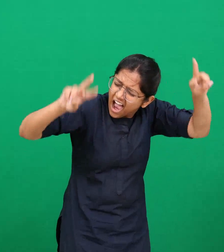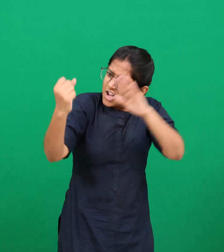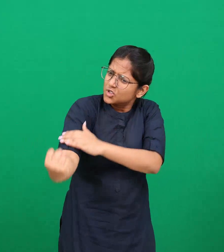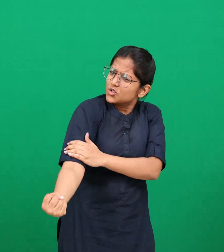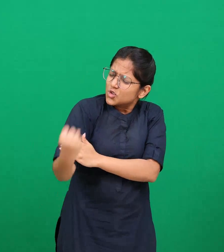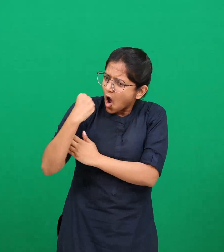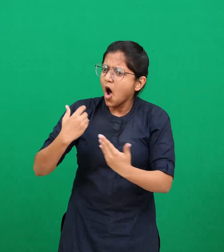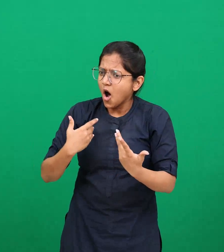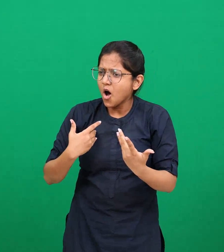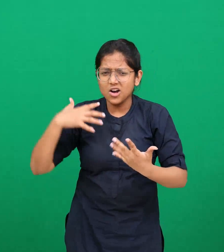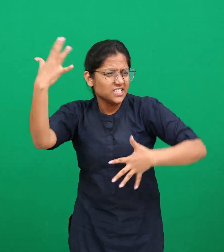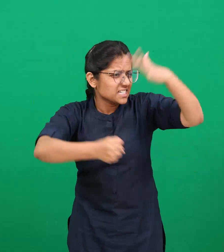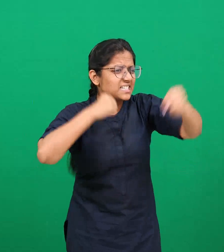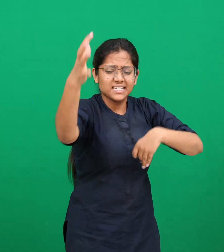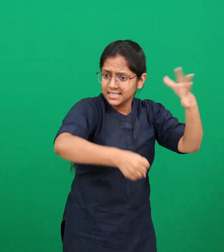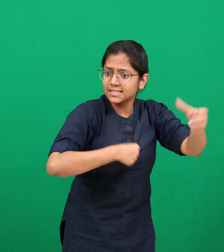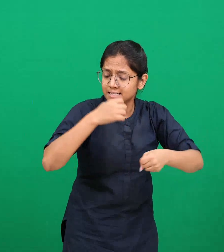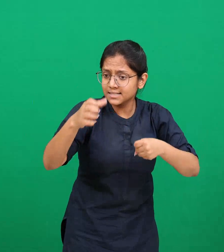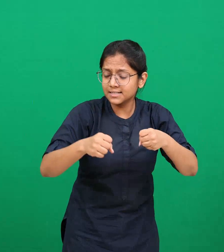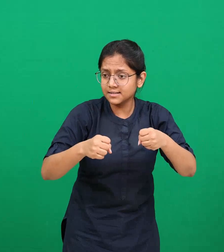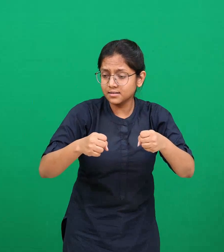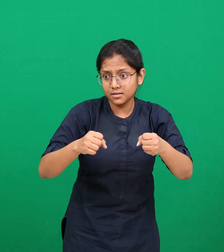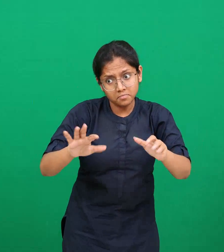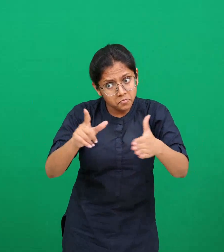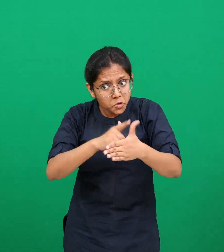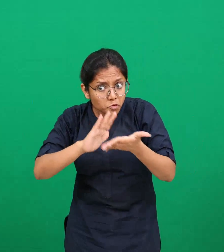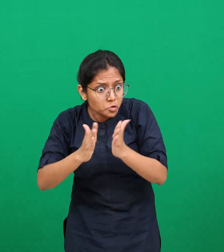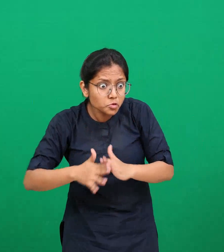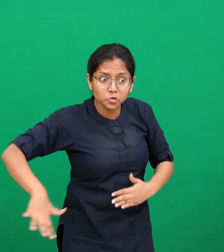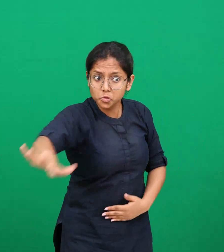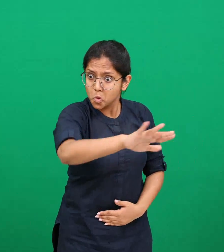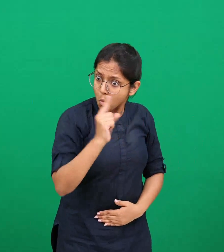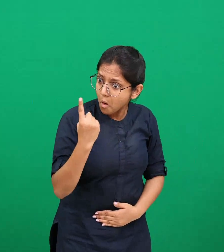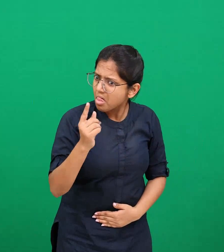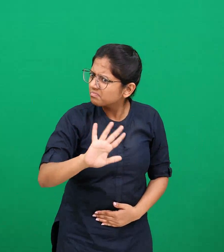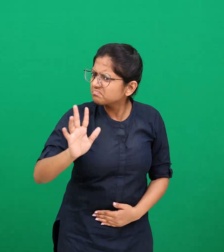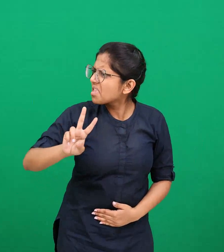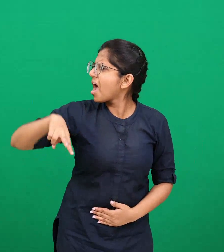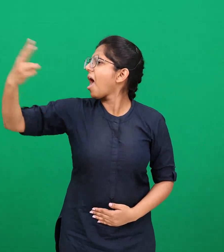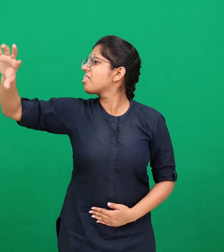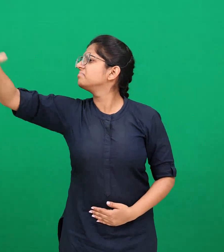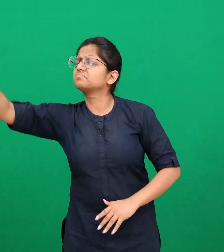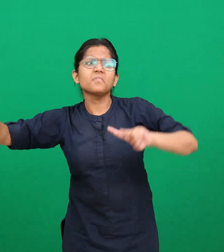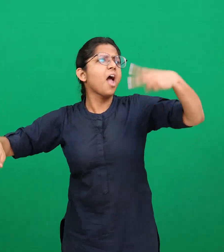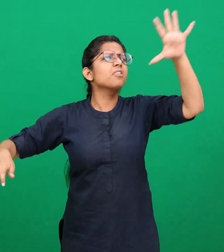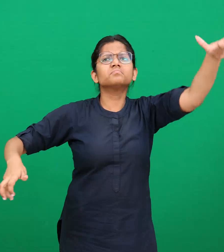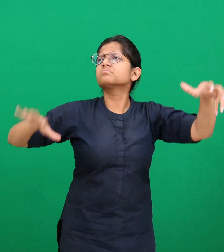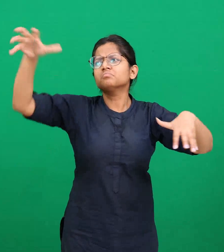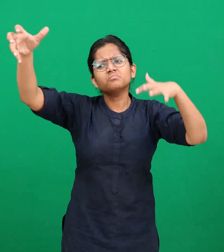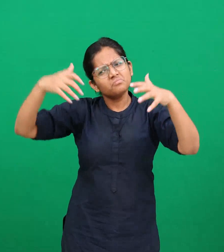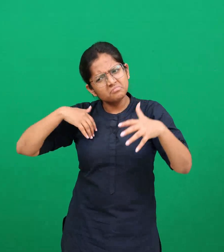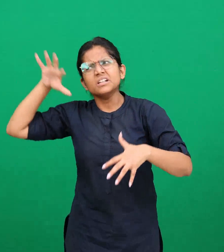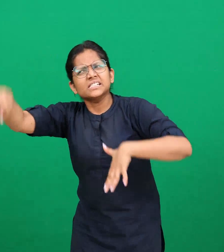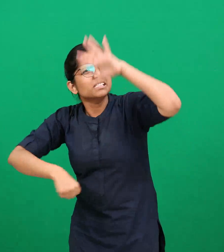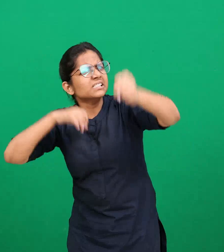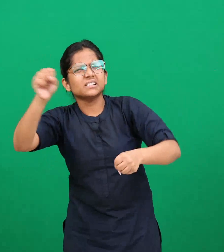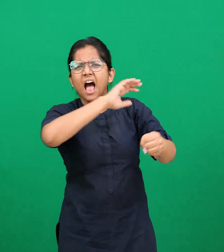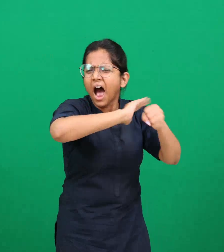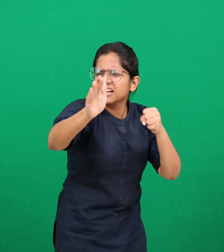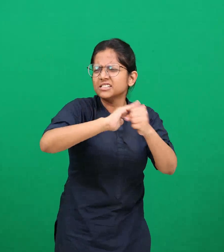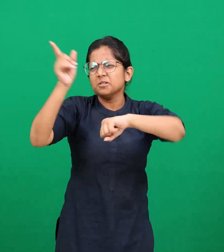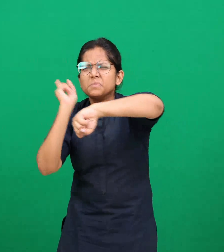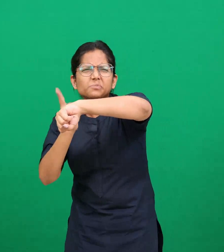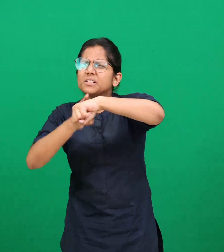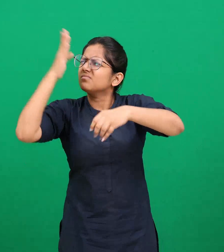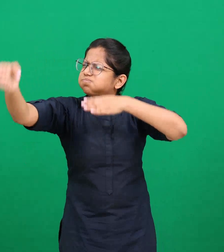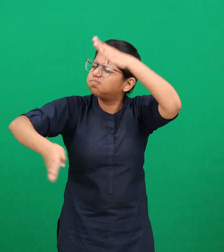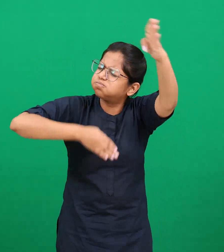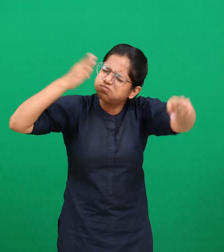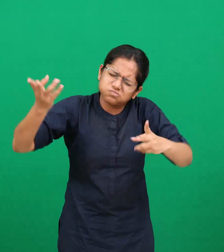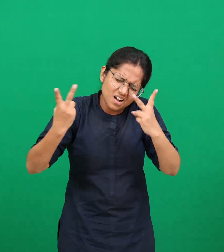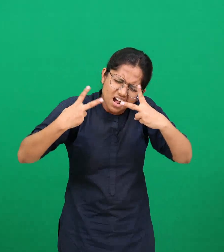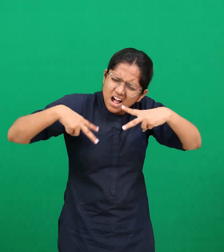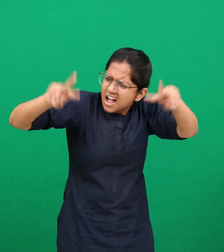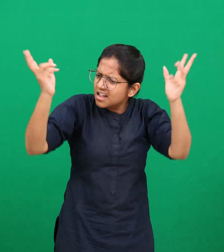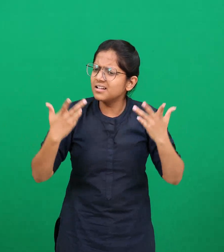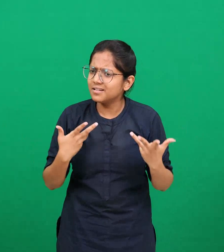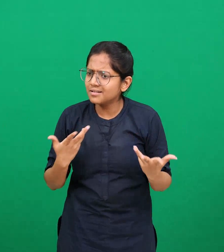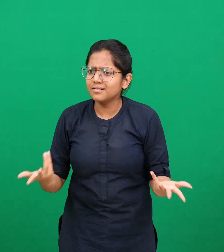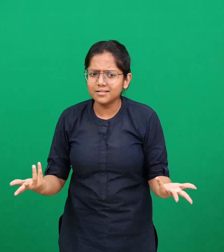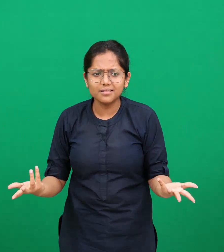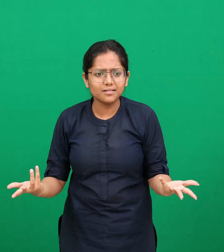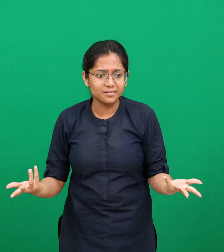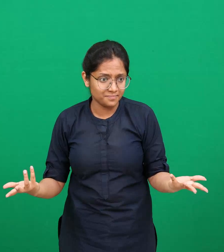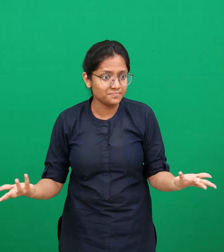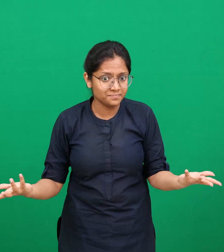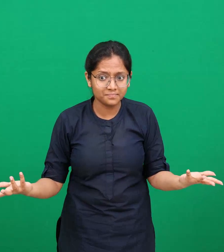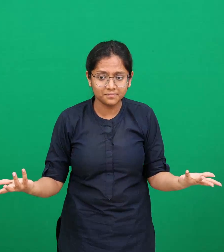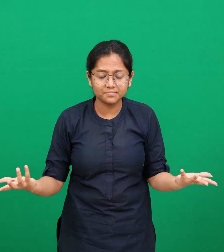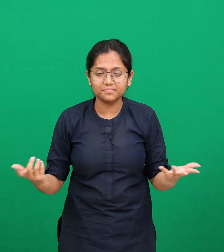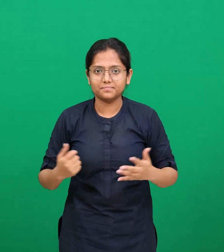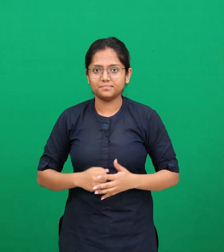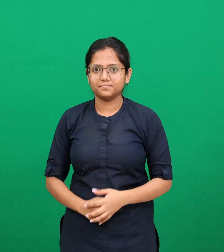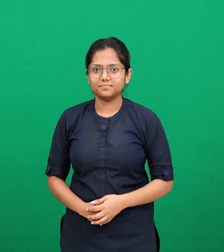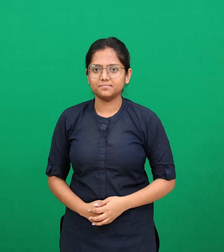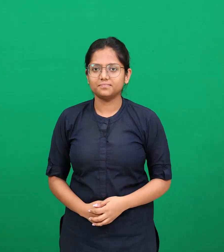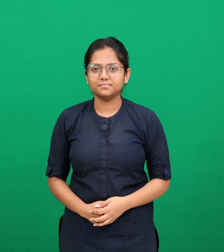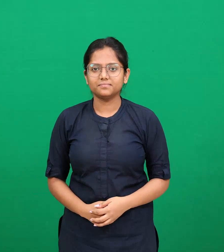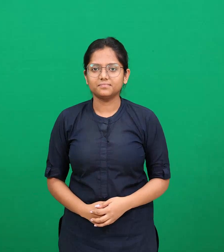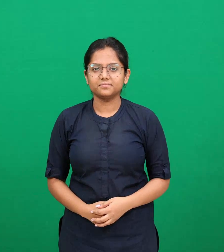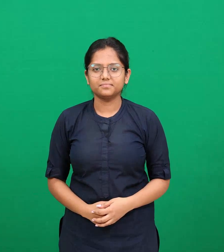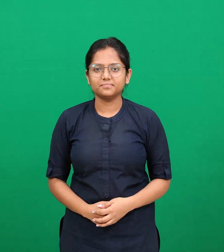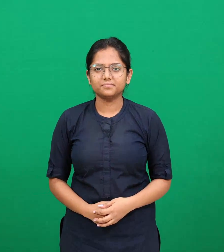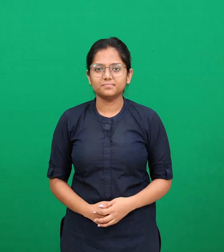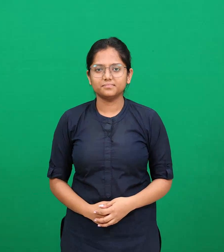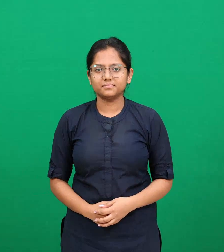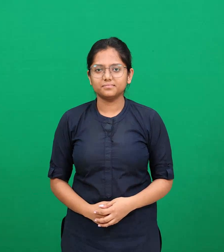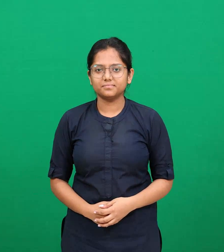In my raging fury against them, I even went to foreign cities to persecute them.